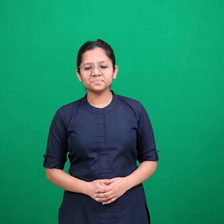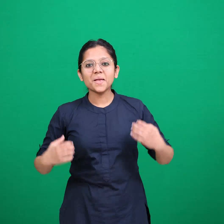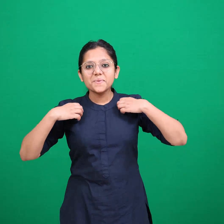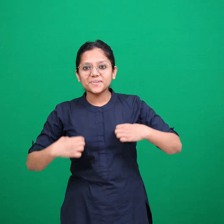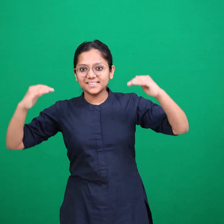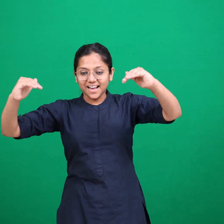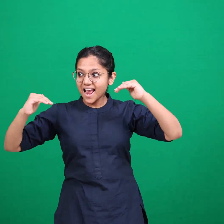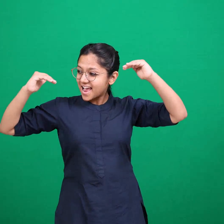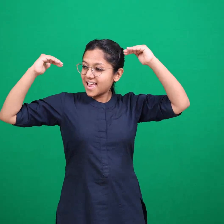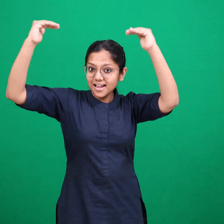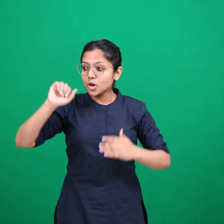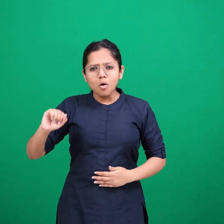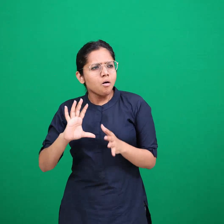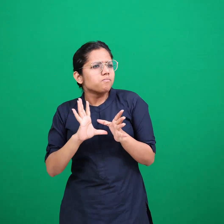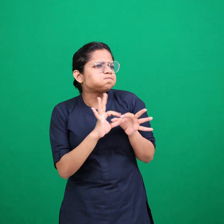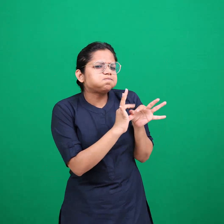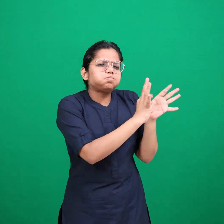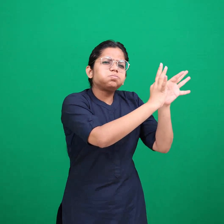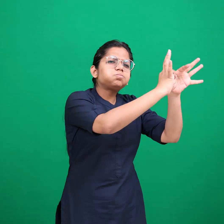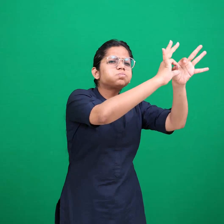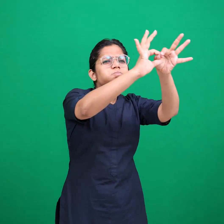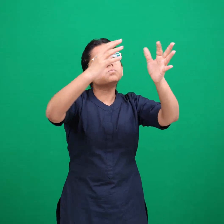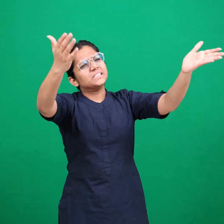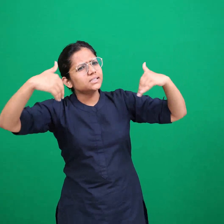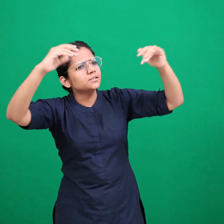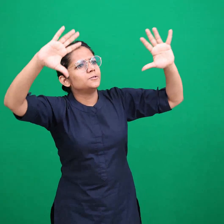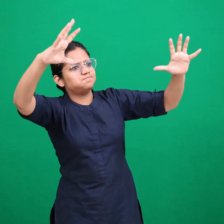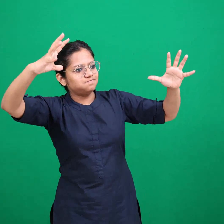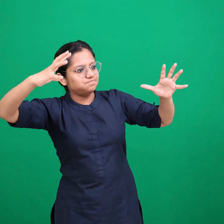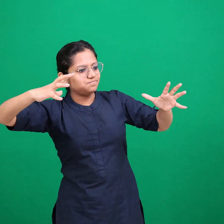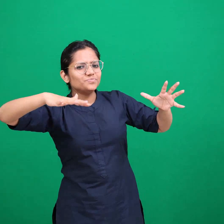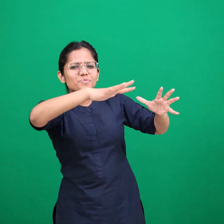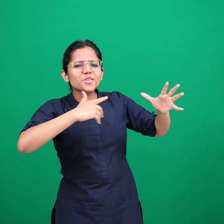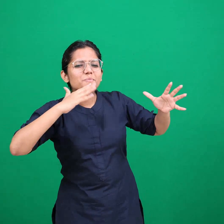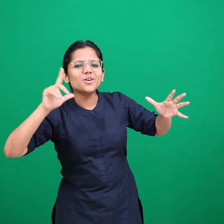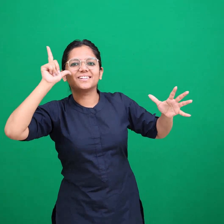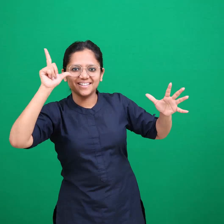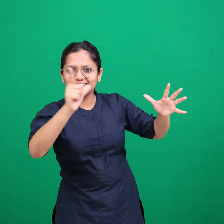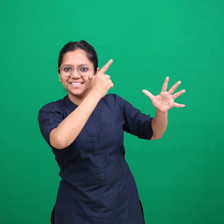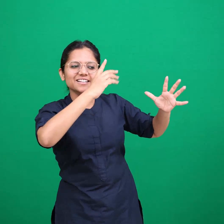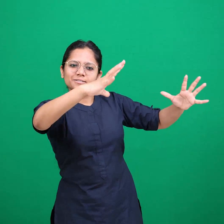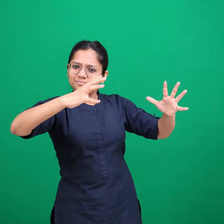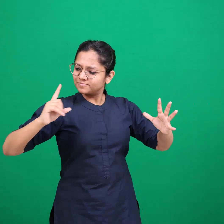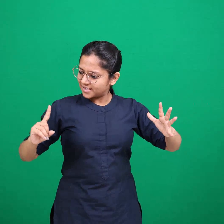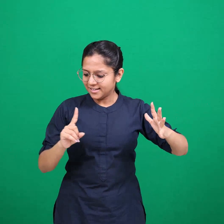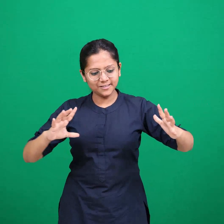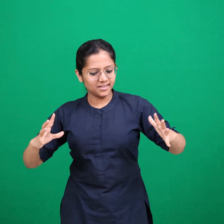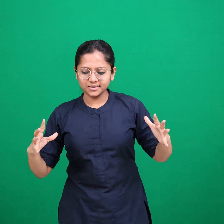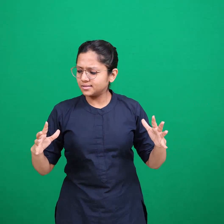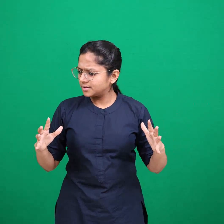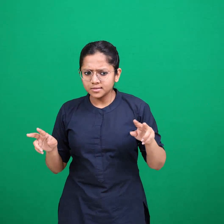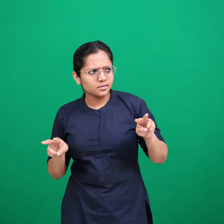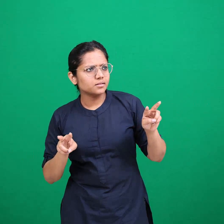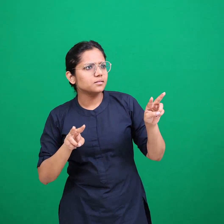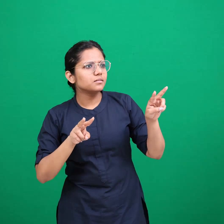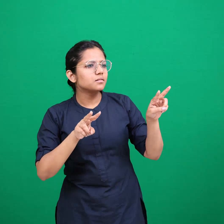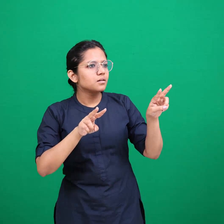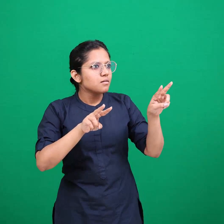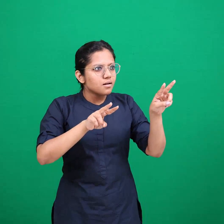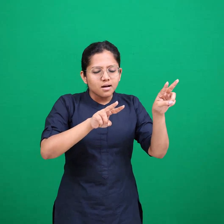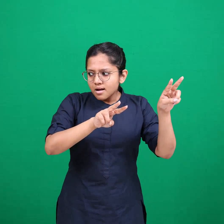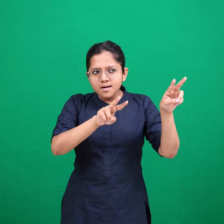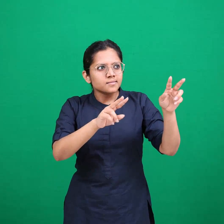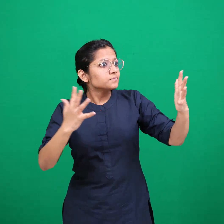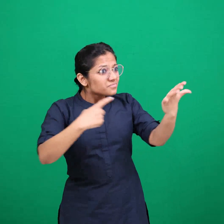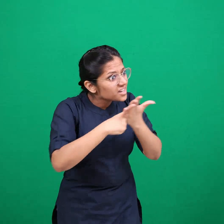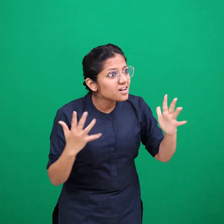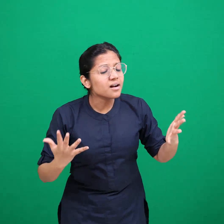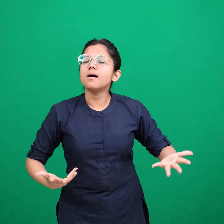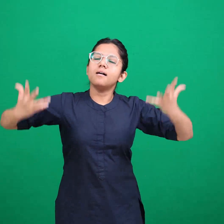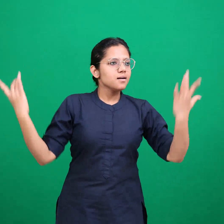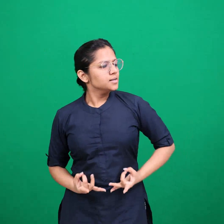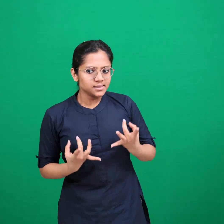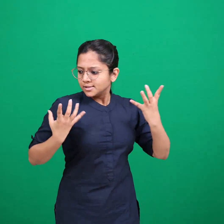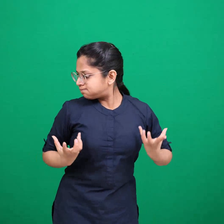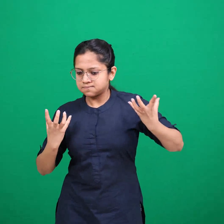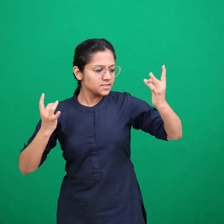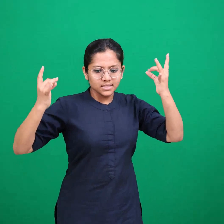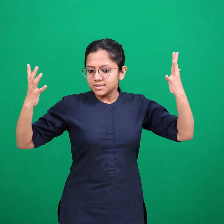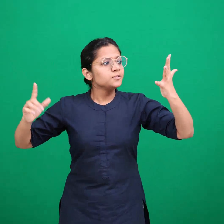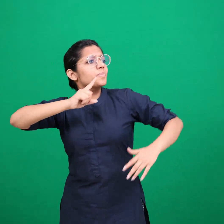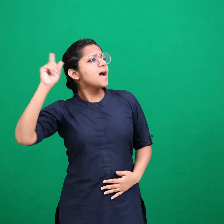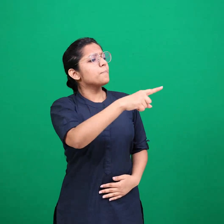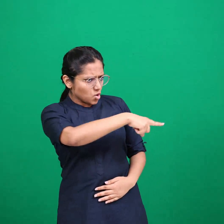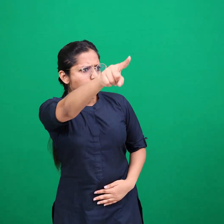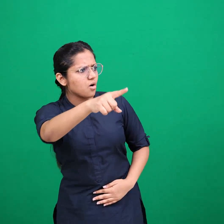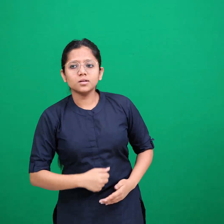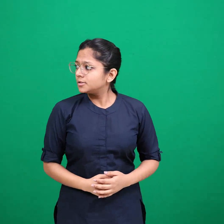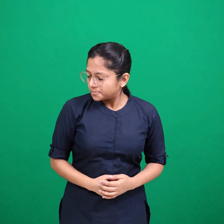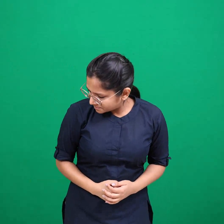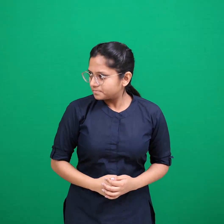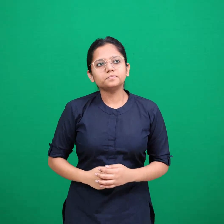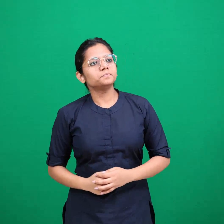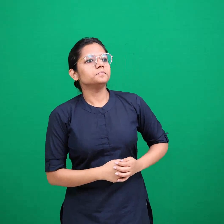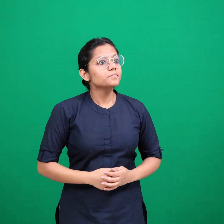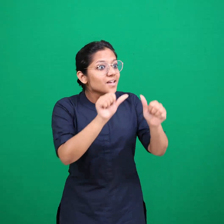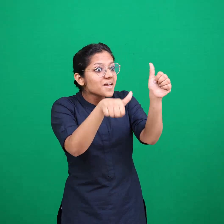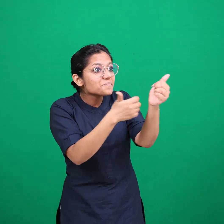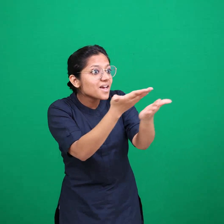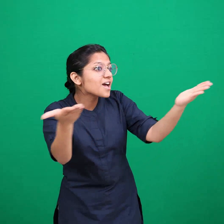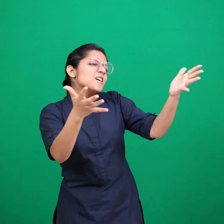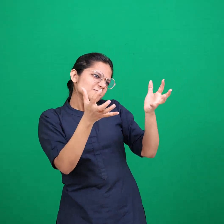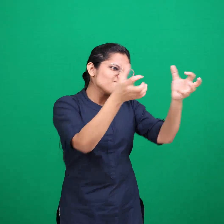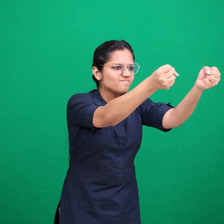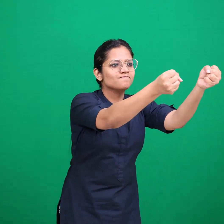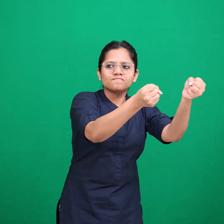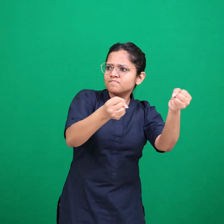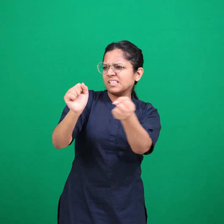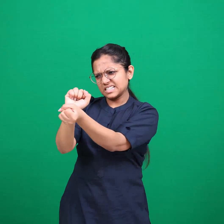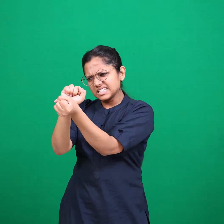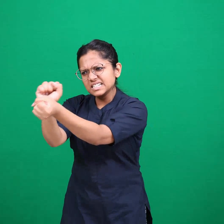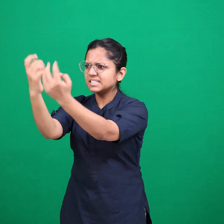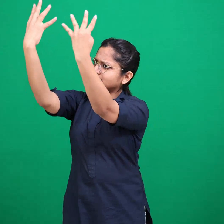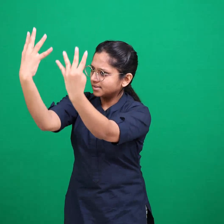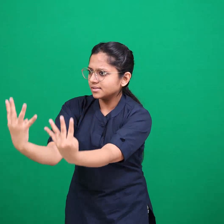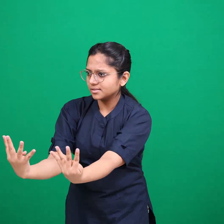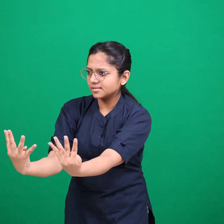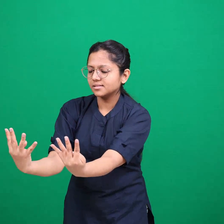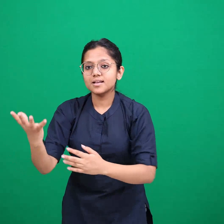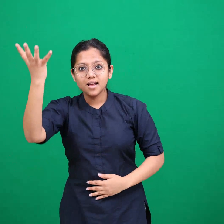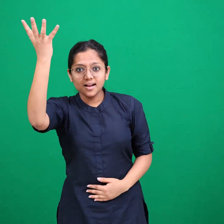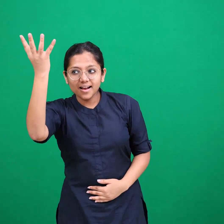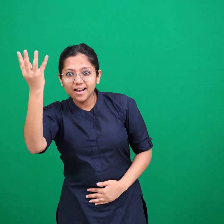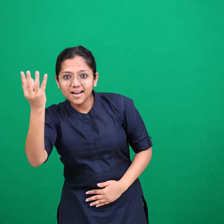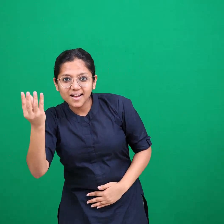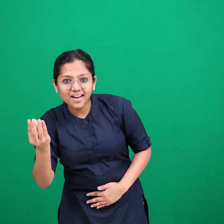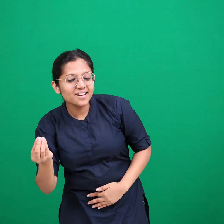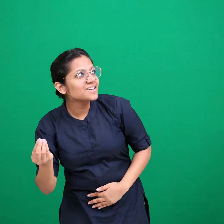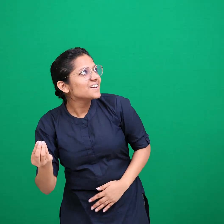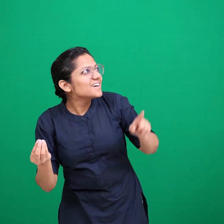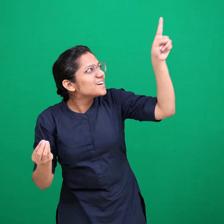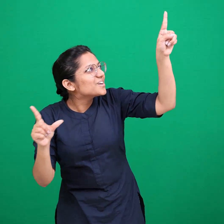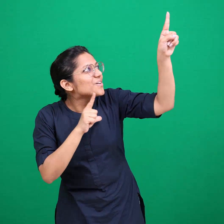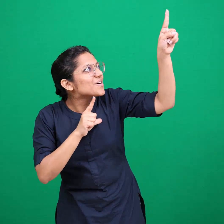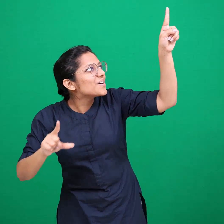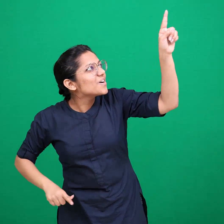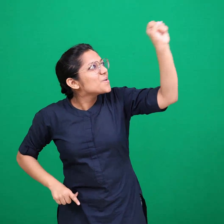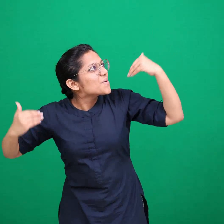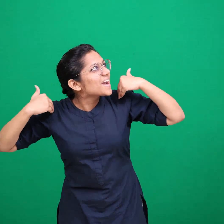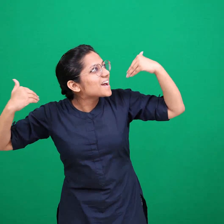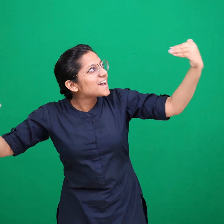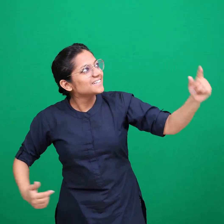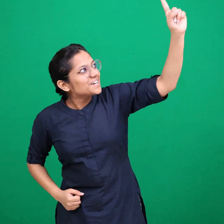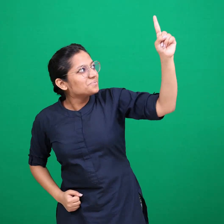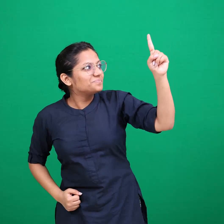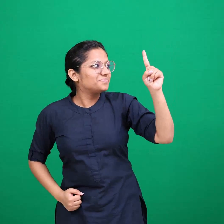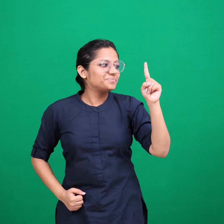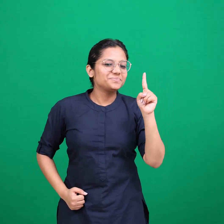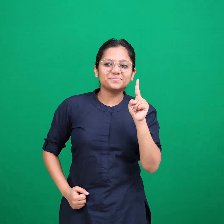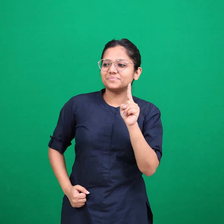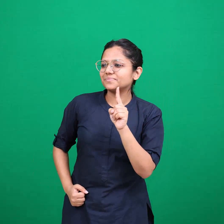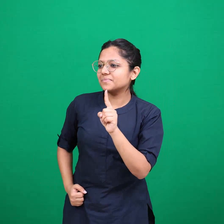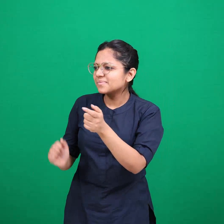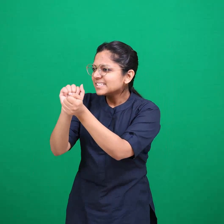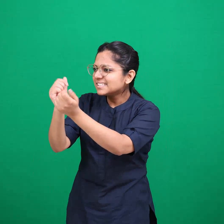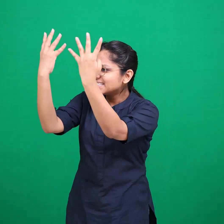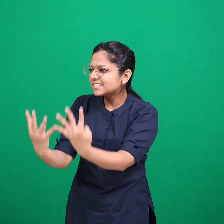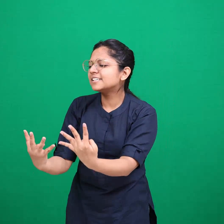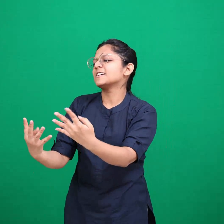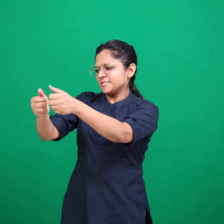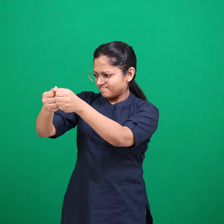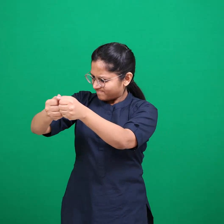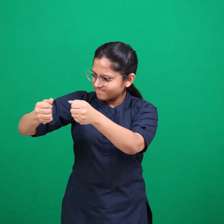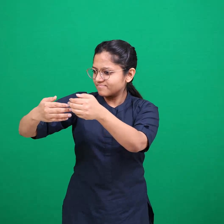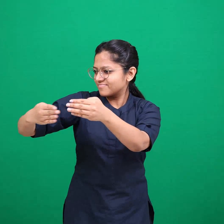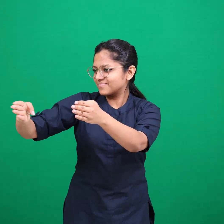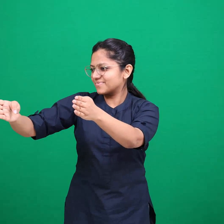Then the high priest and all his associates, who belonged to the party of the Sadducees, were filled with jealousy. They went out and arrested the apostles and put them in the public jail.